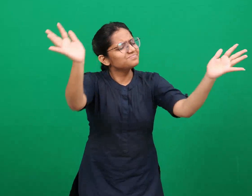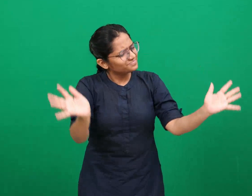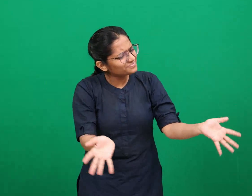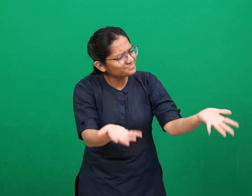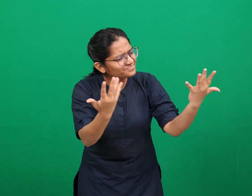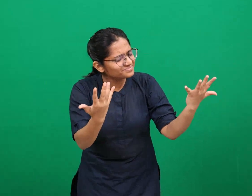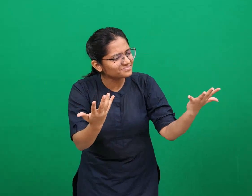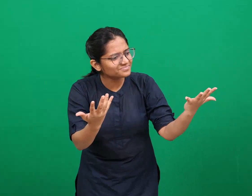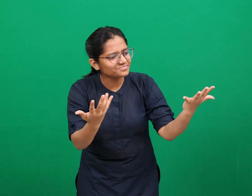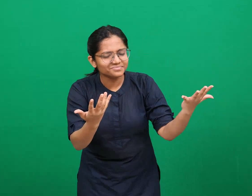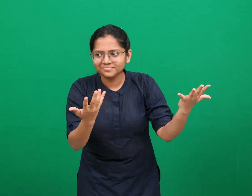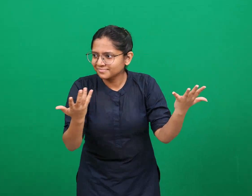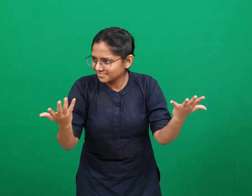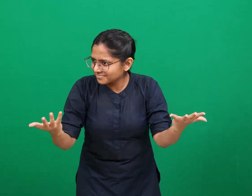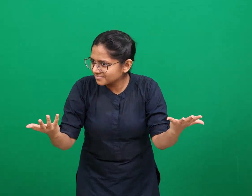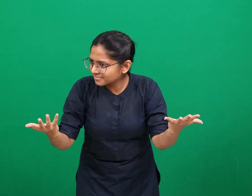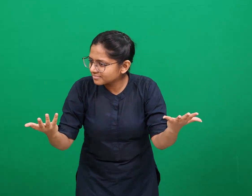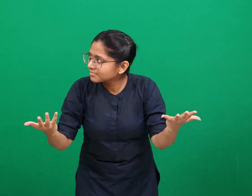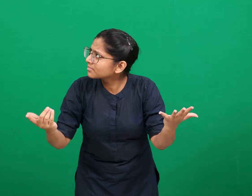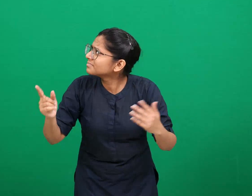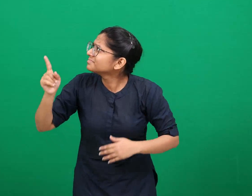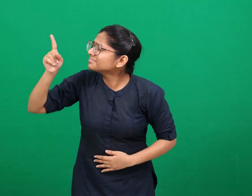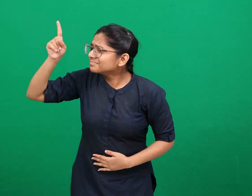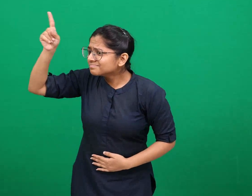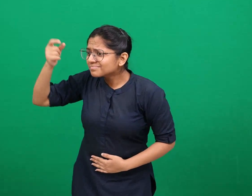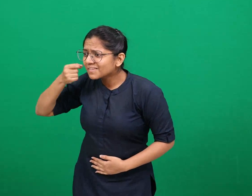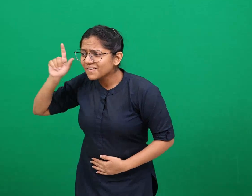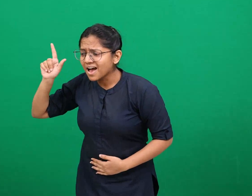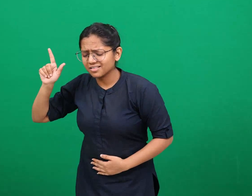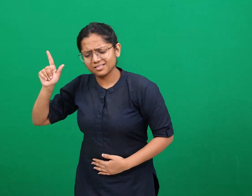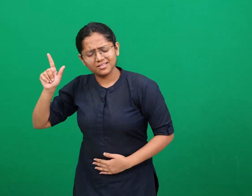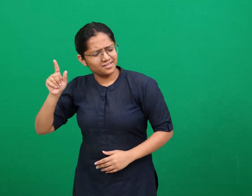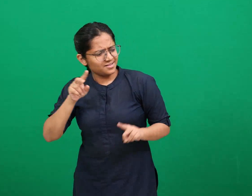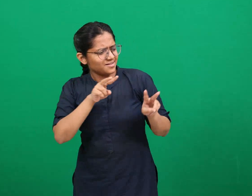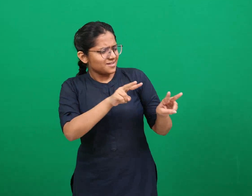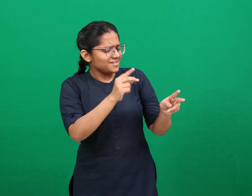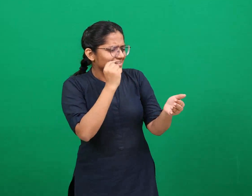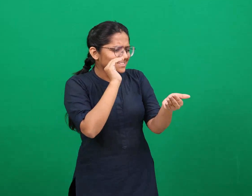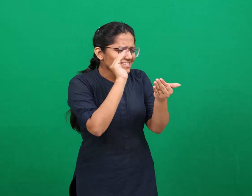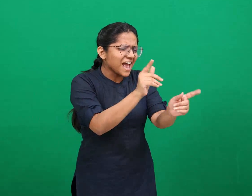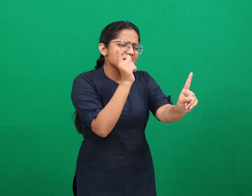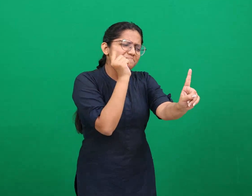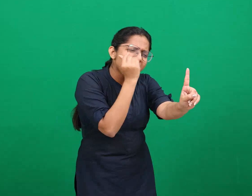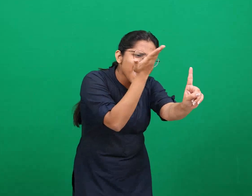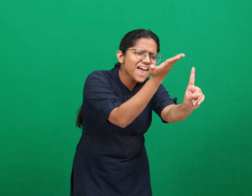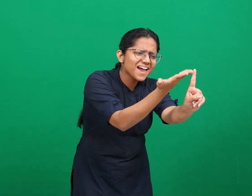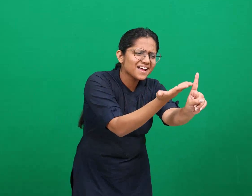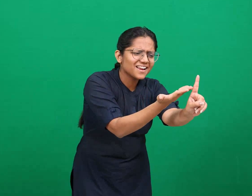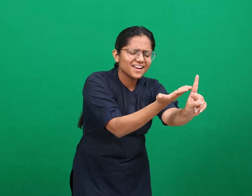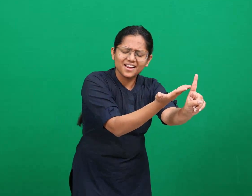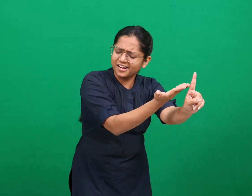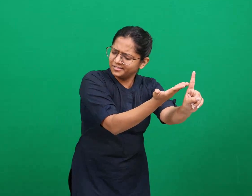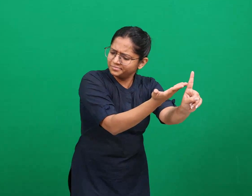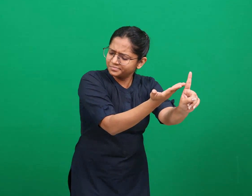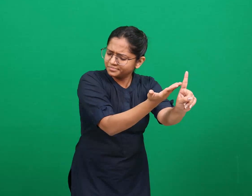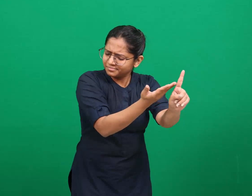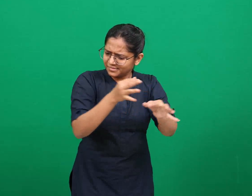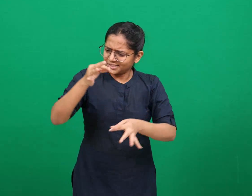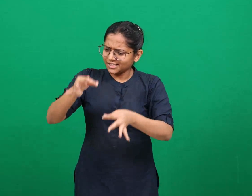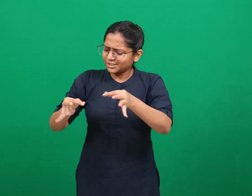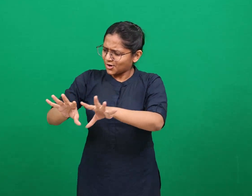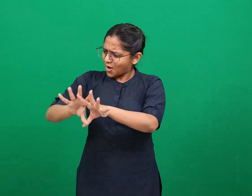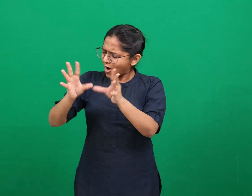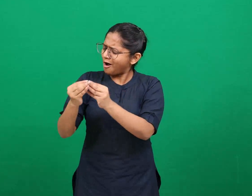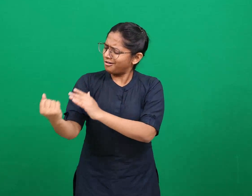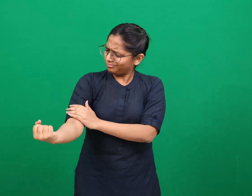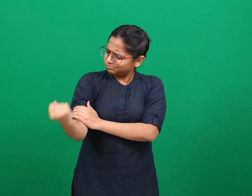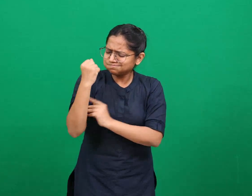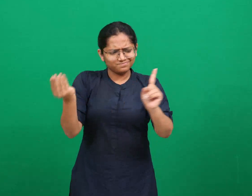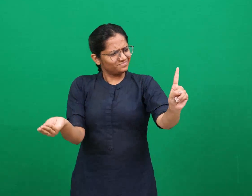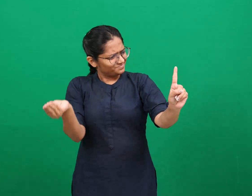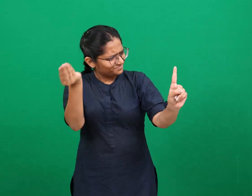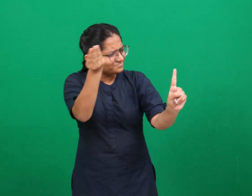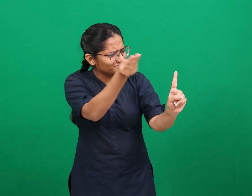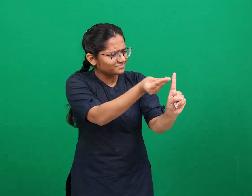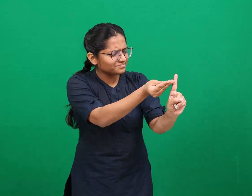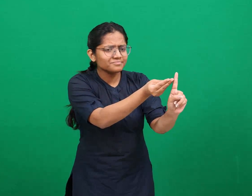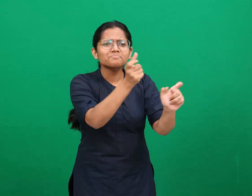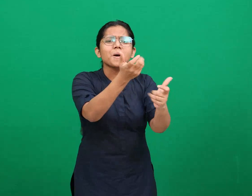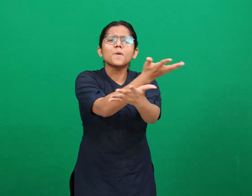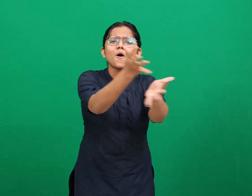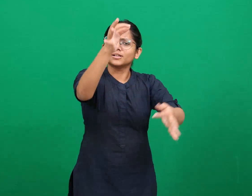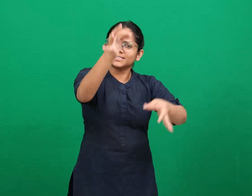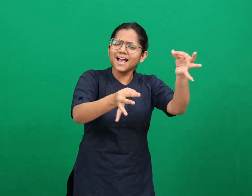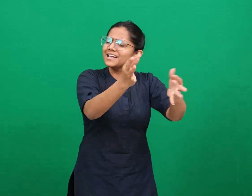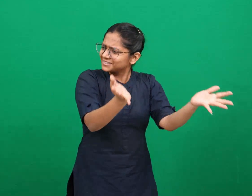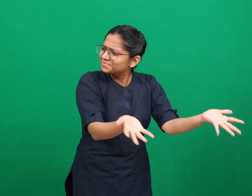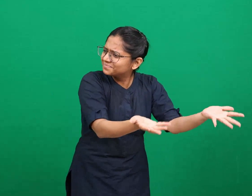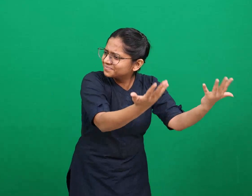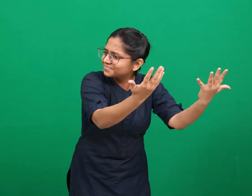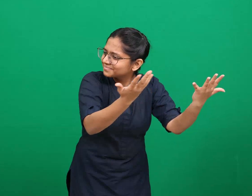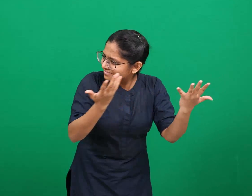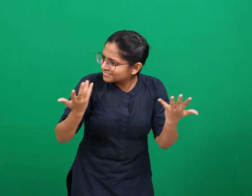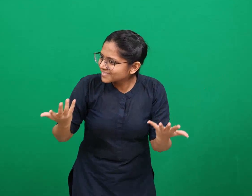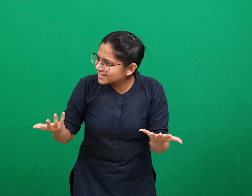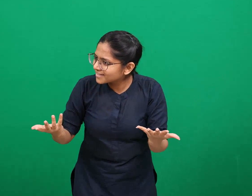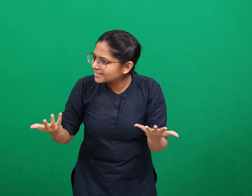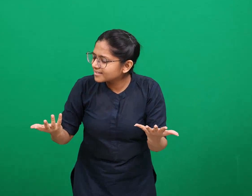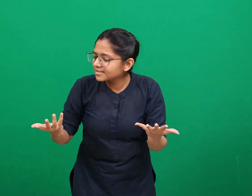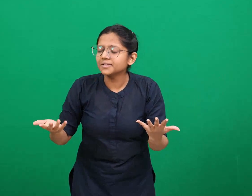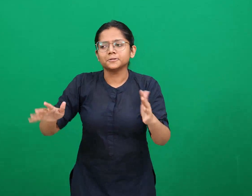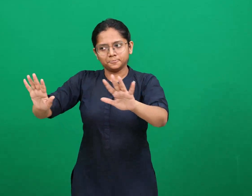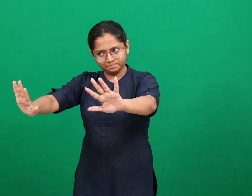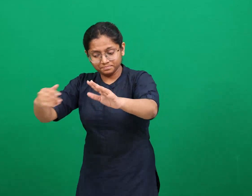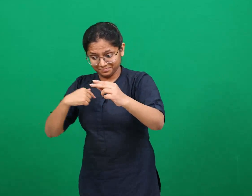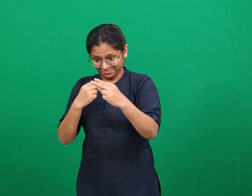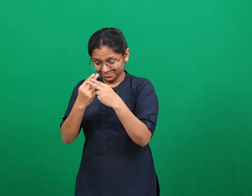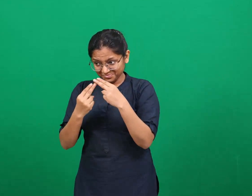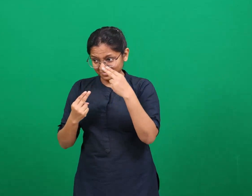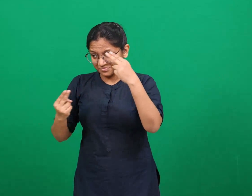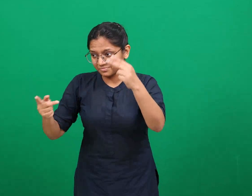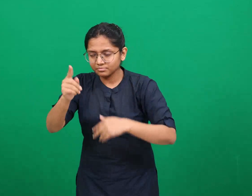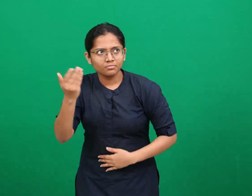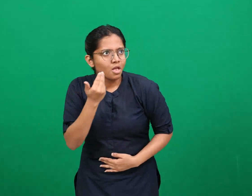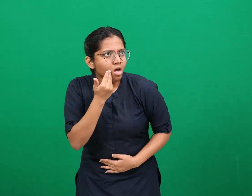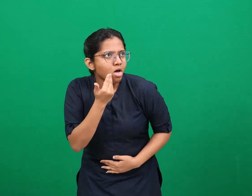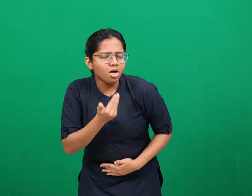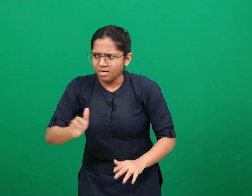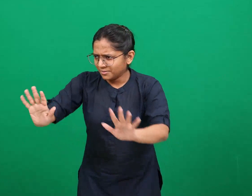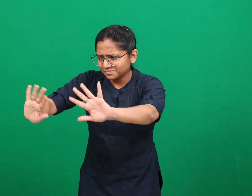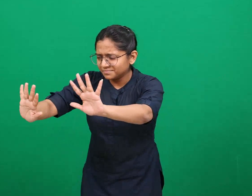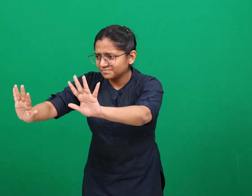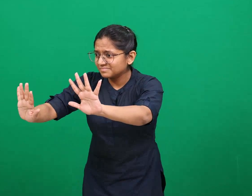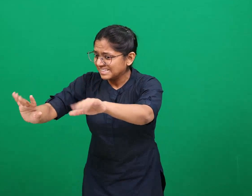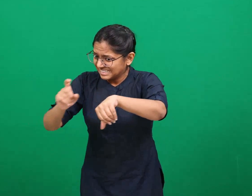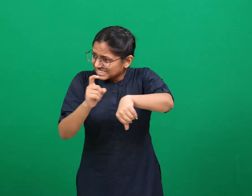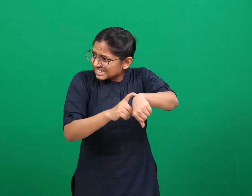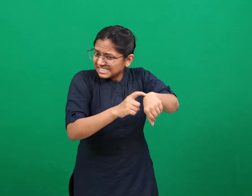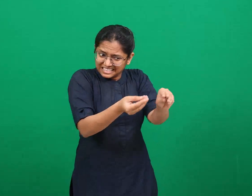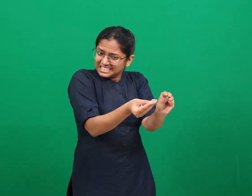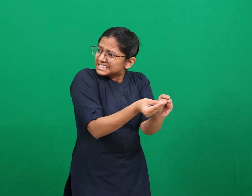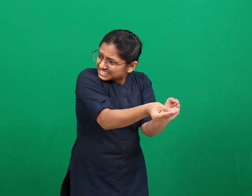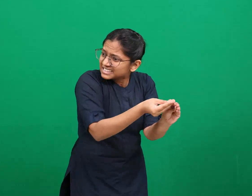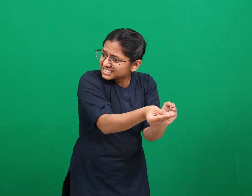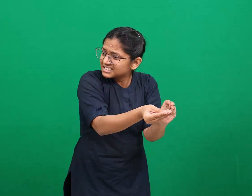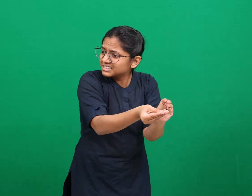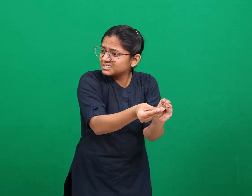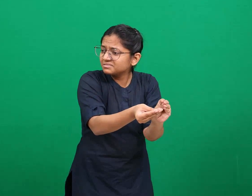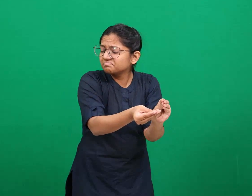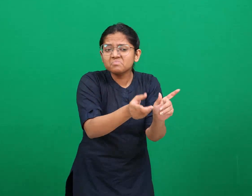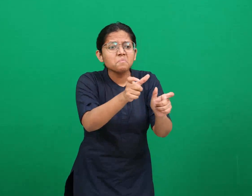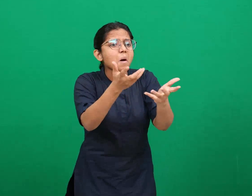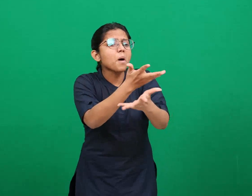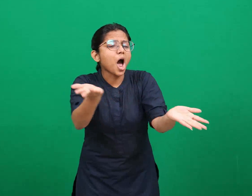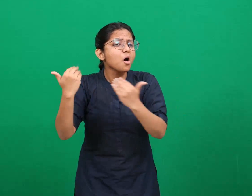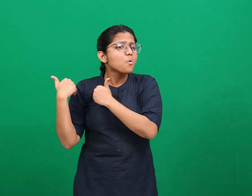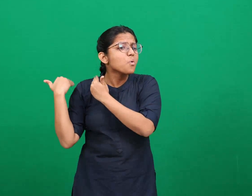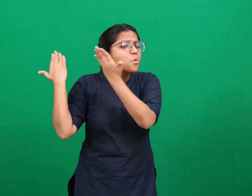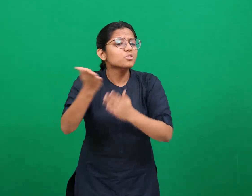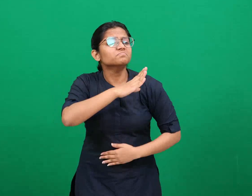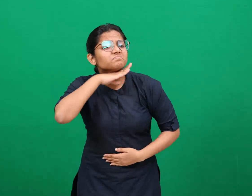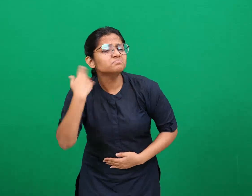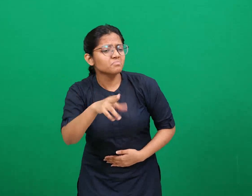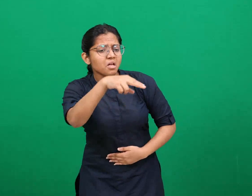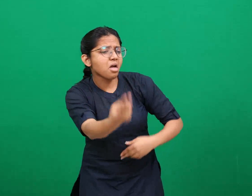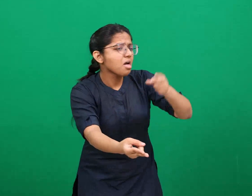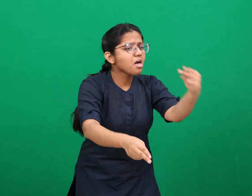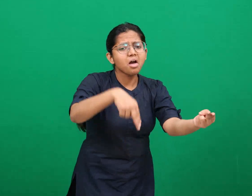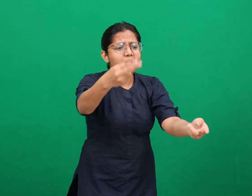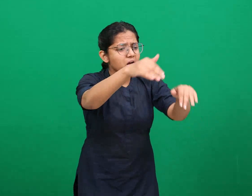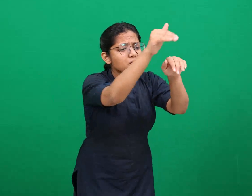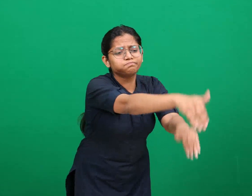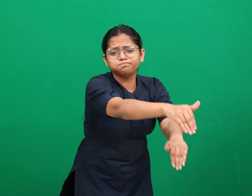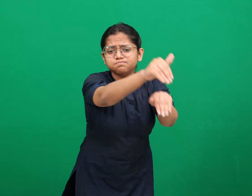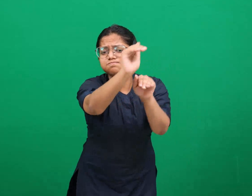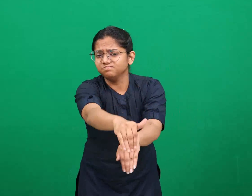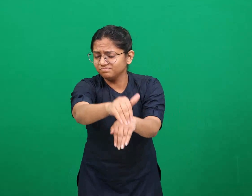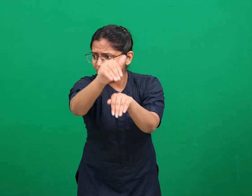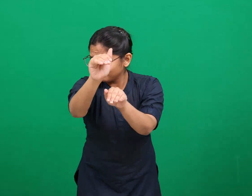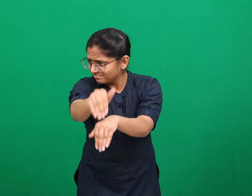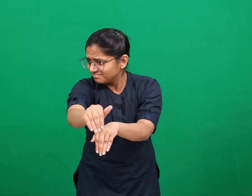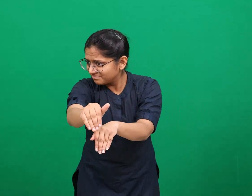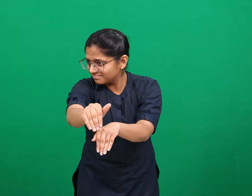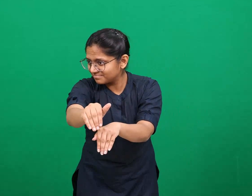And He has given Him authority to execute judgment, because He is the Son of Man.